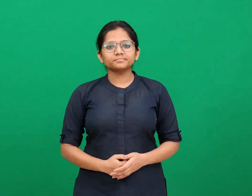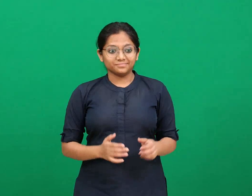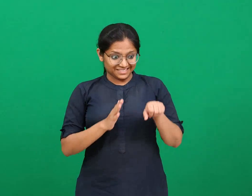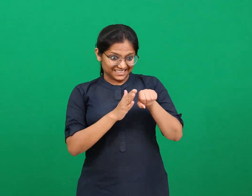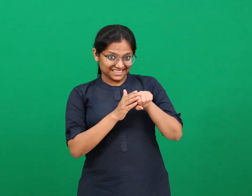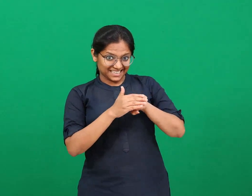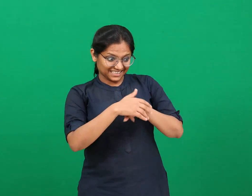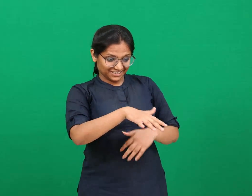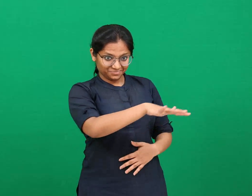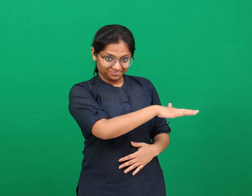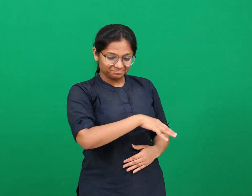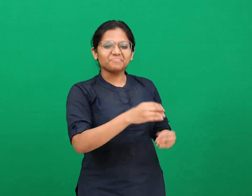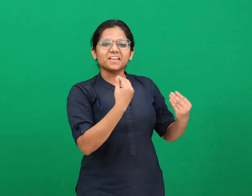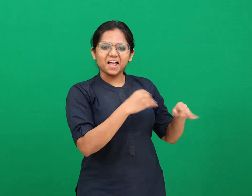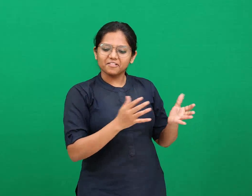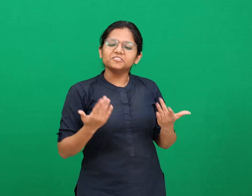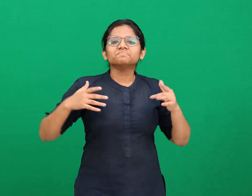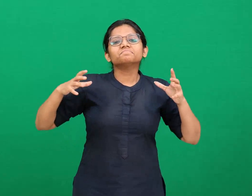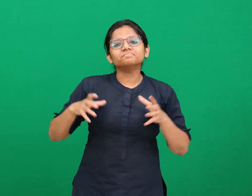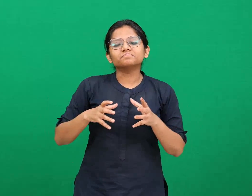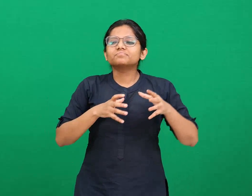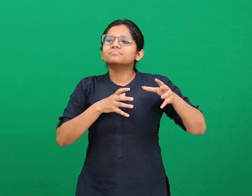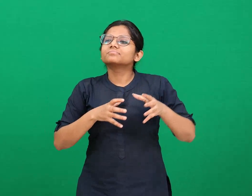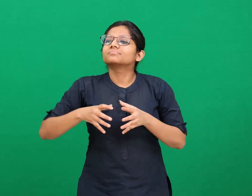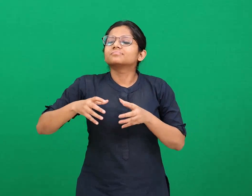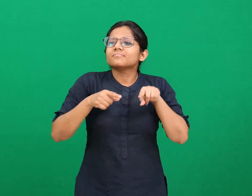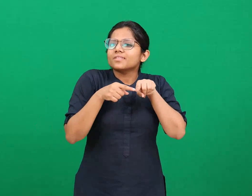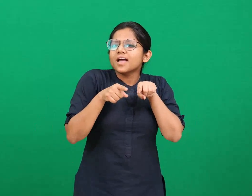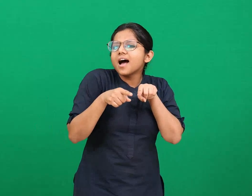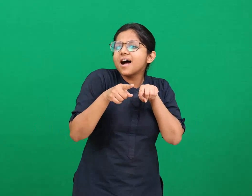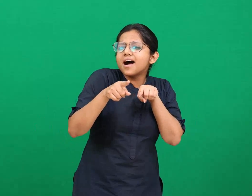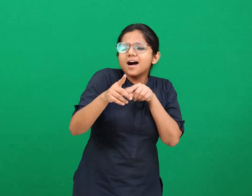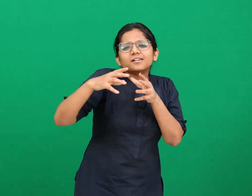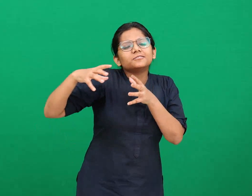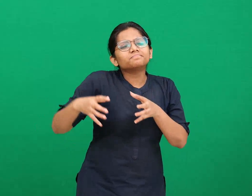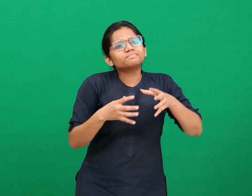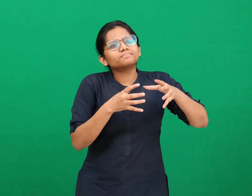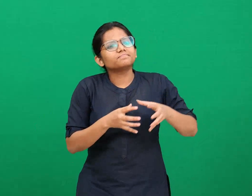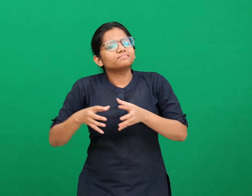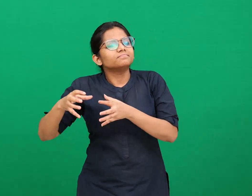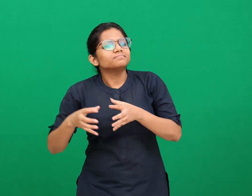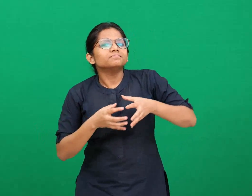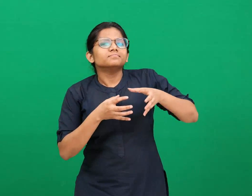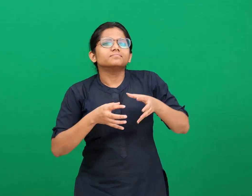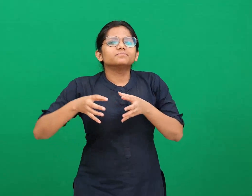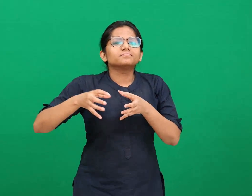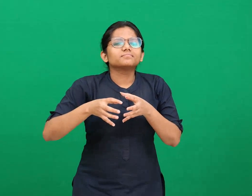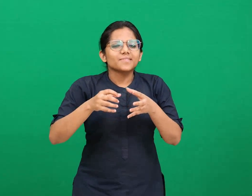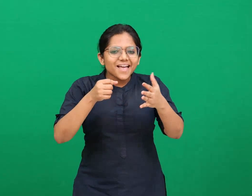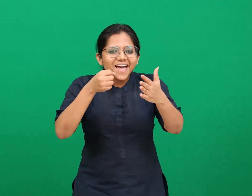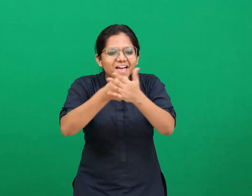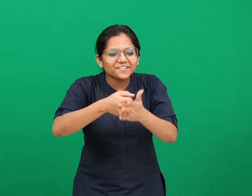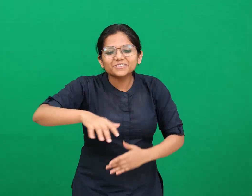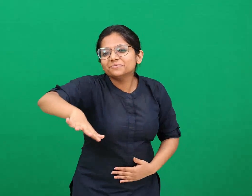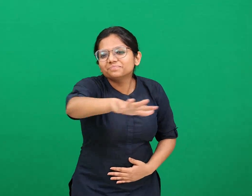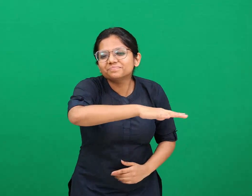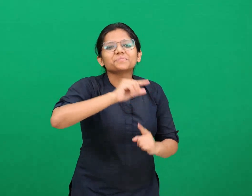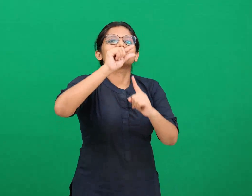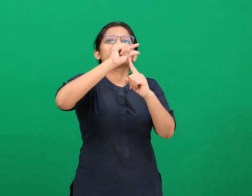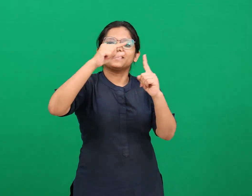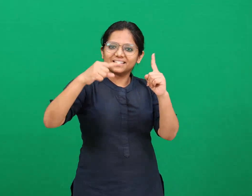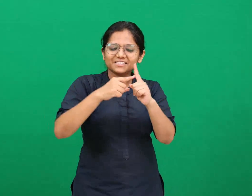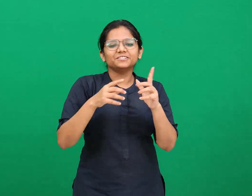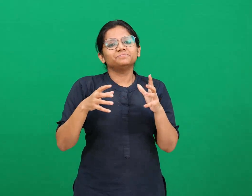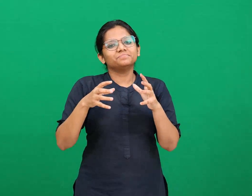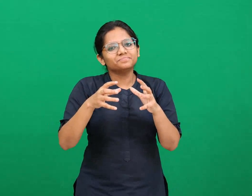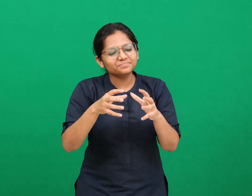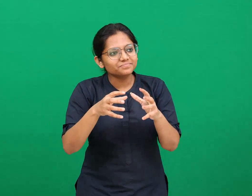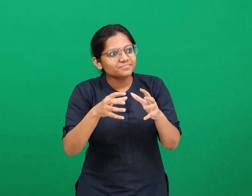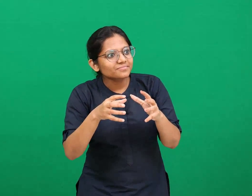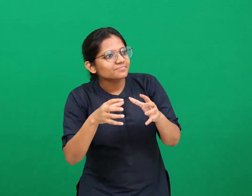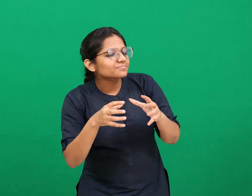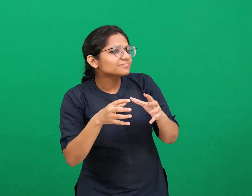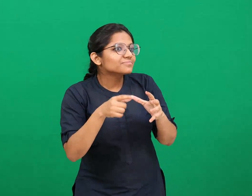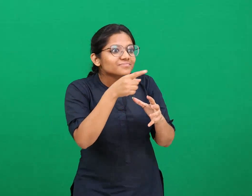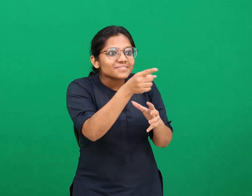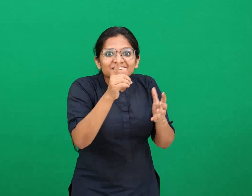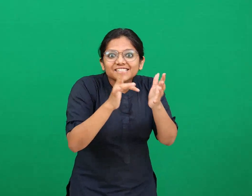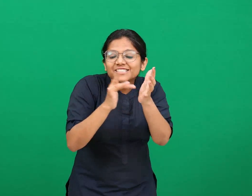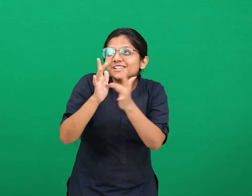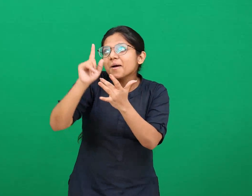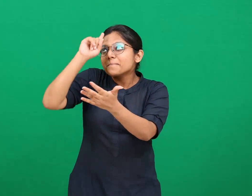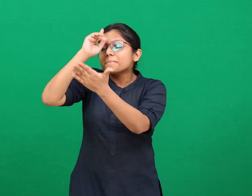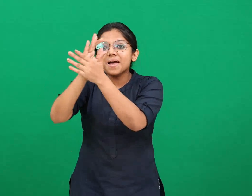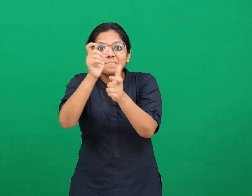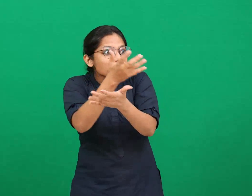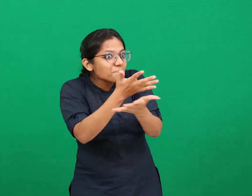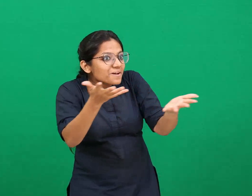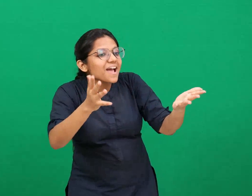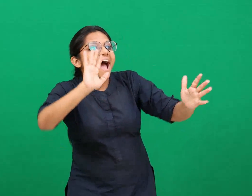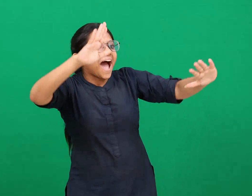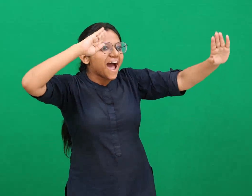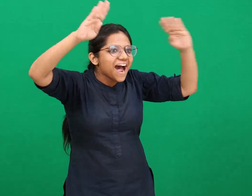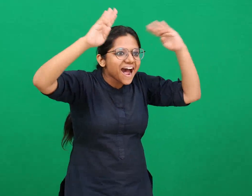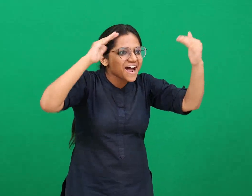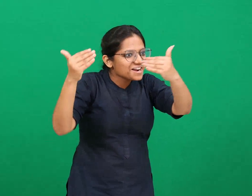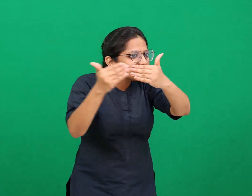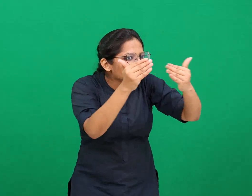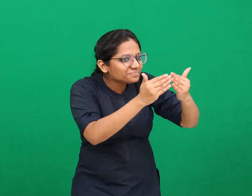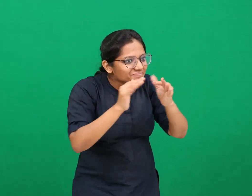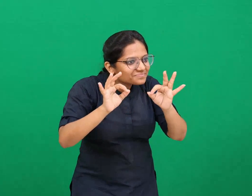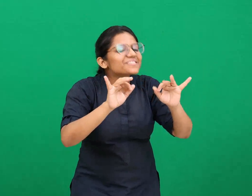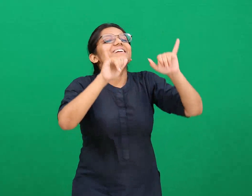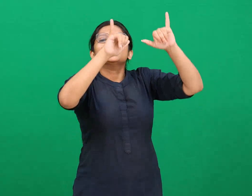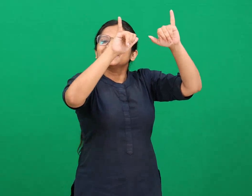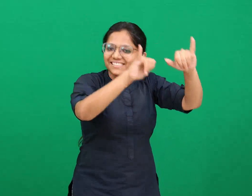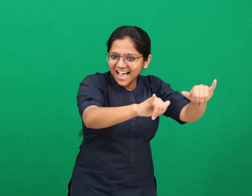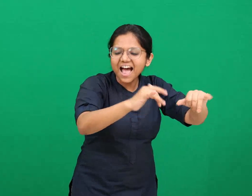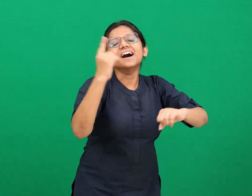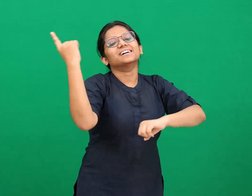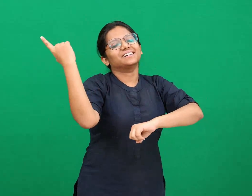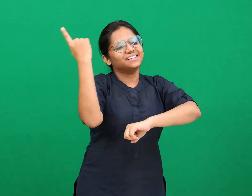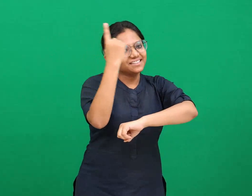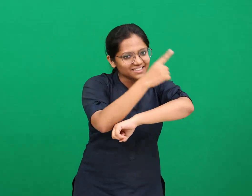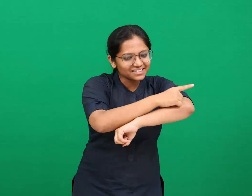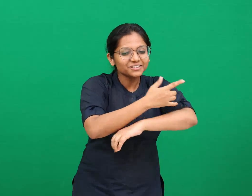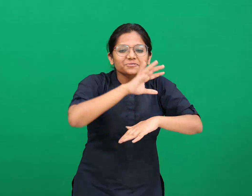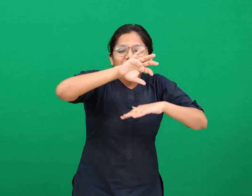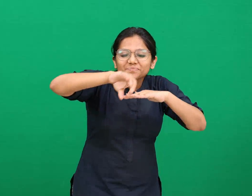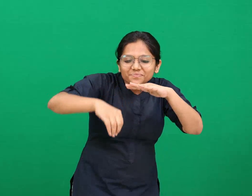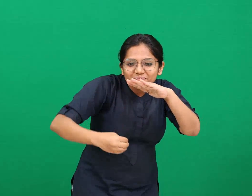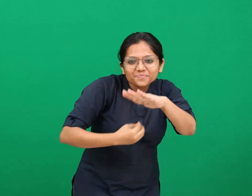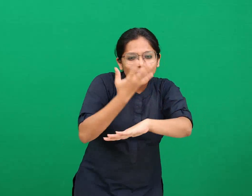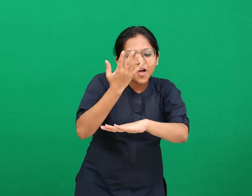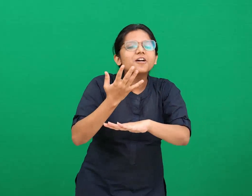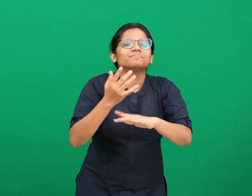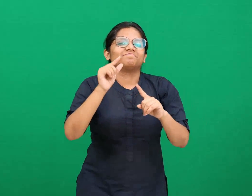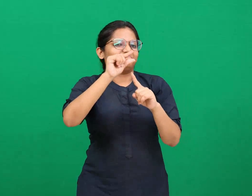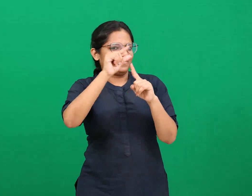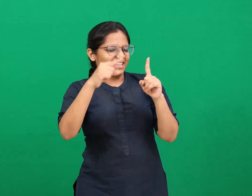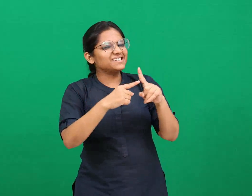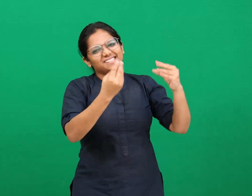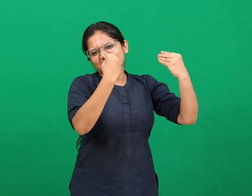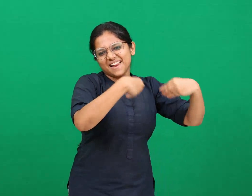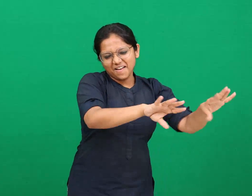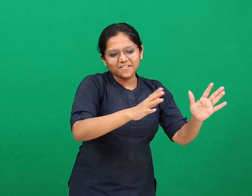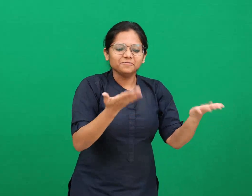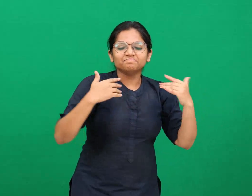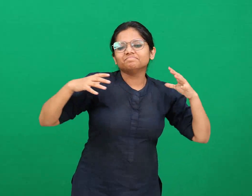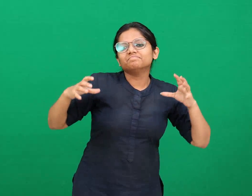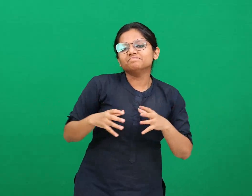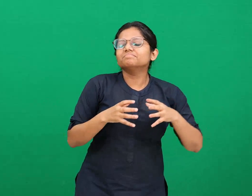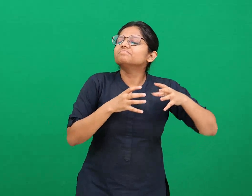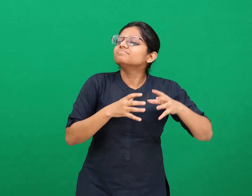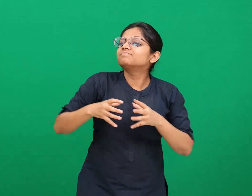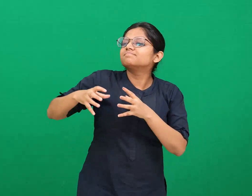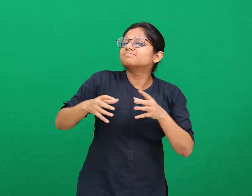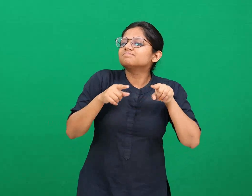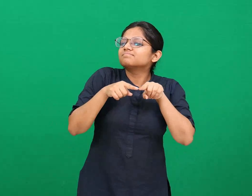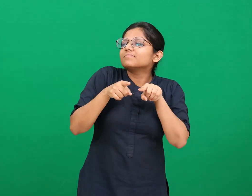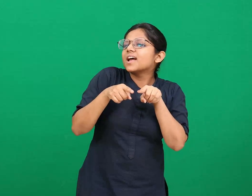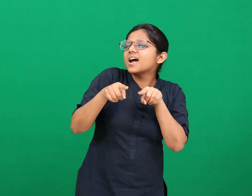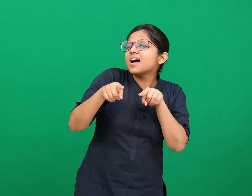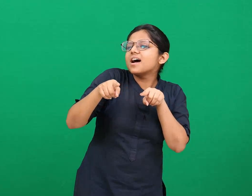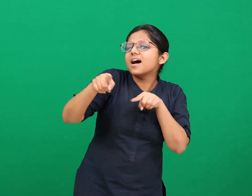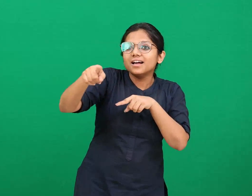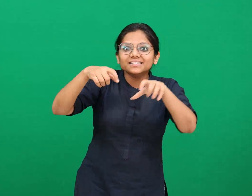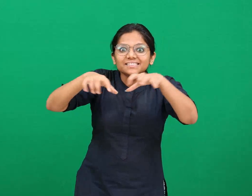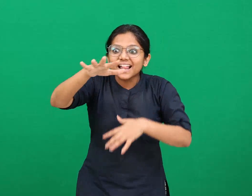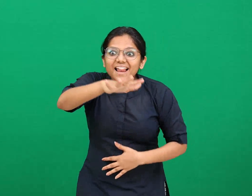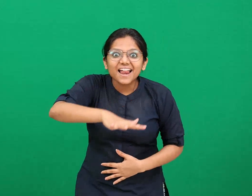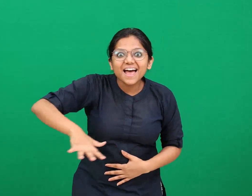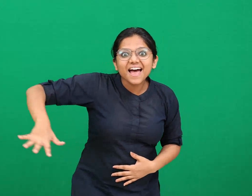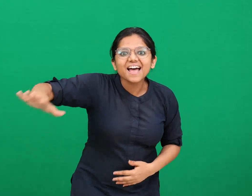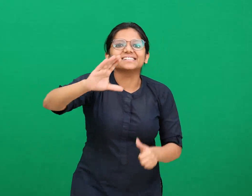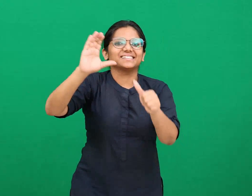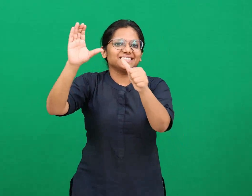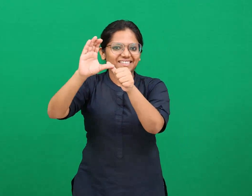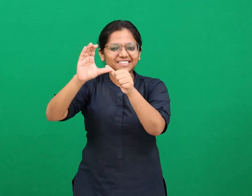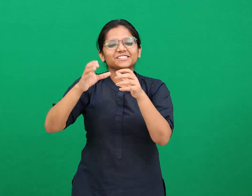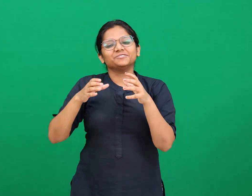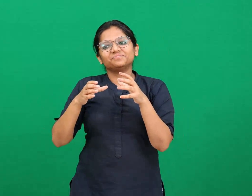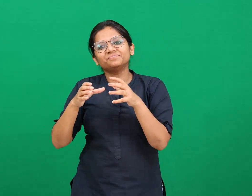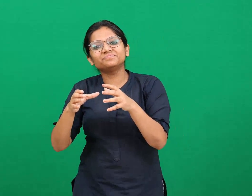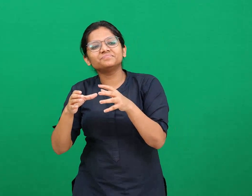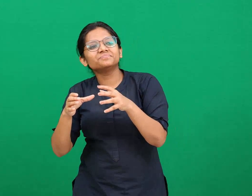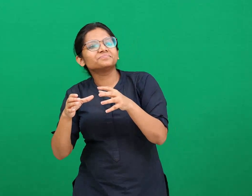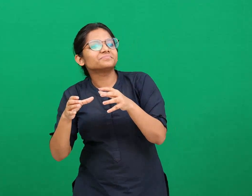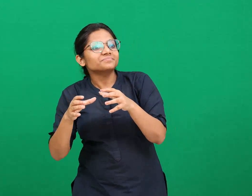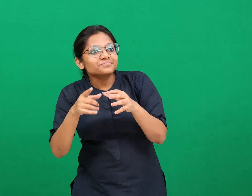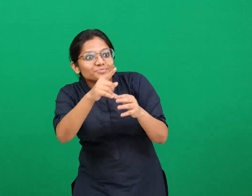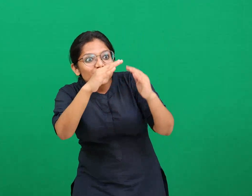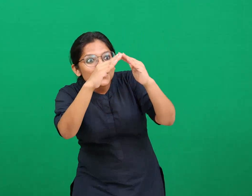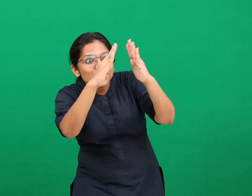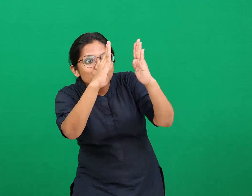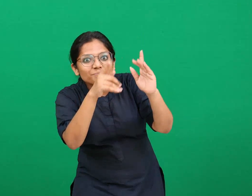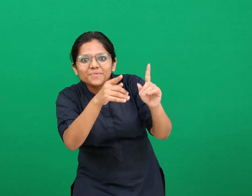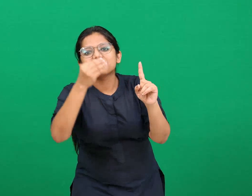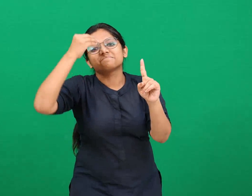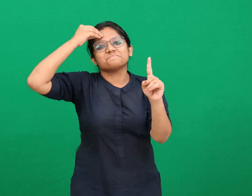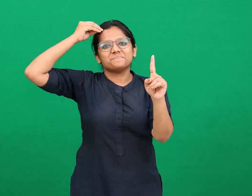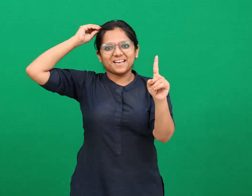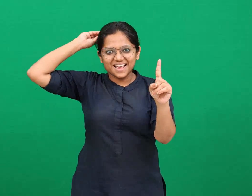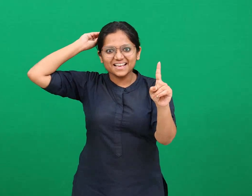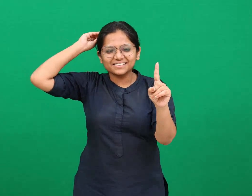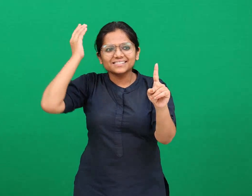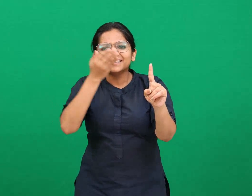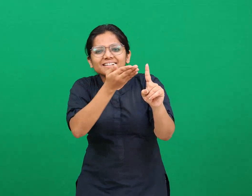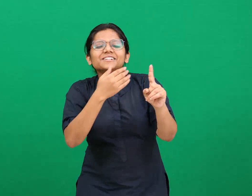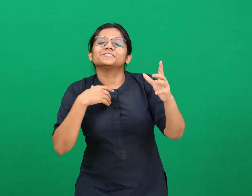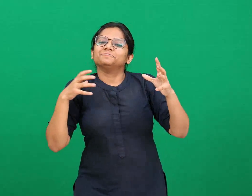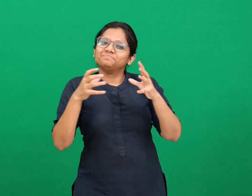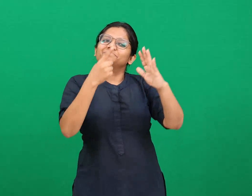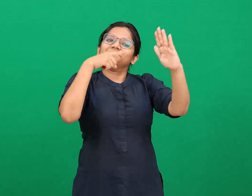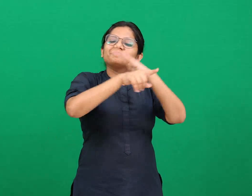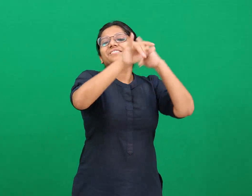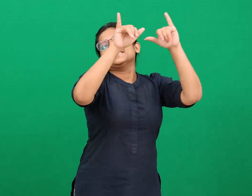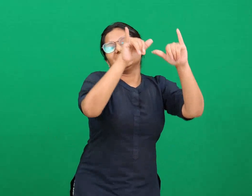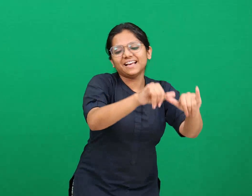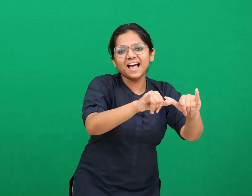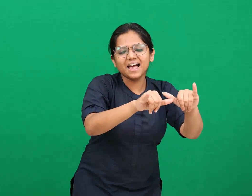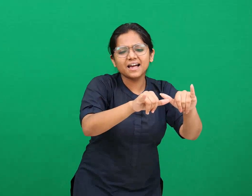When we had finished our voyage from Tyre, we landed at Ptolemais, where we greeted the brothers and stayed with them for a day.